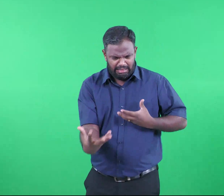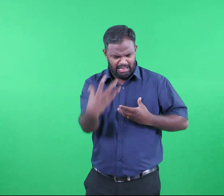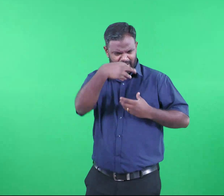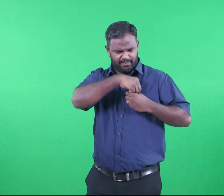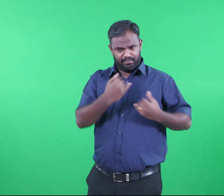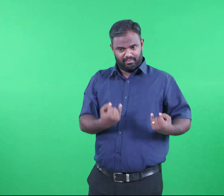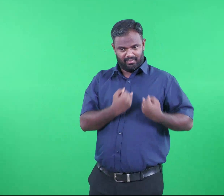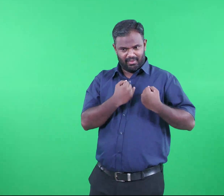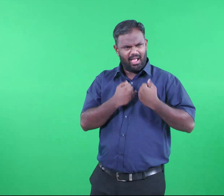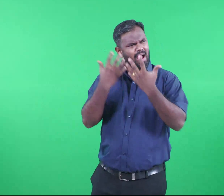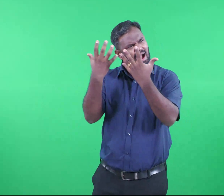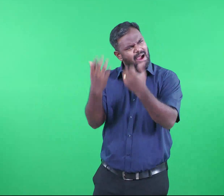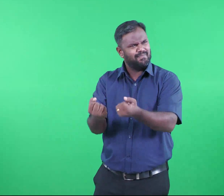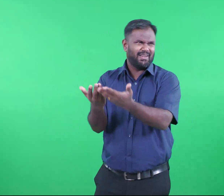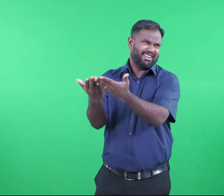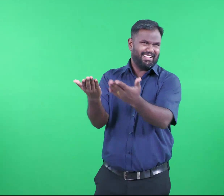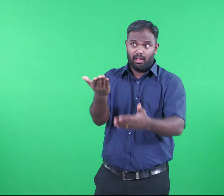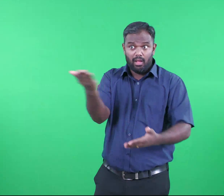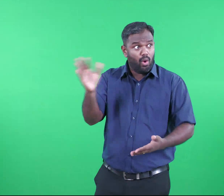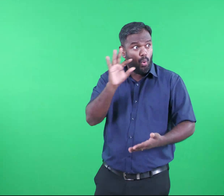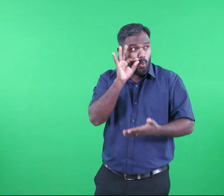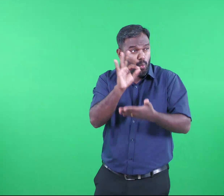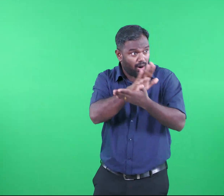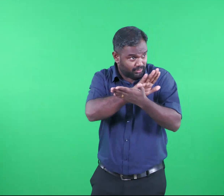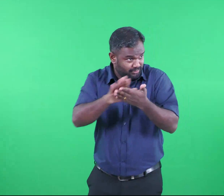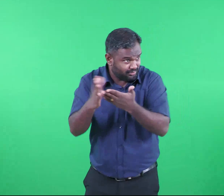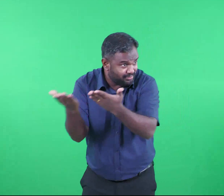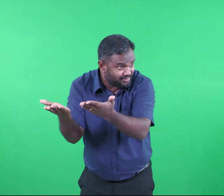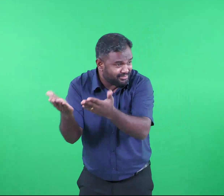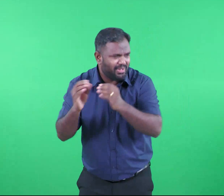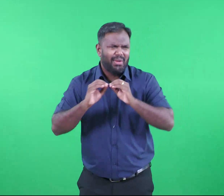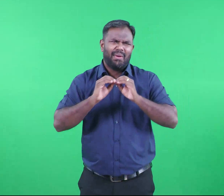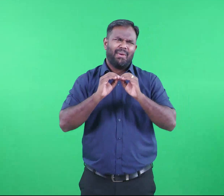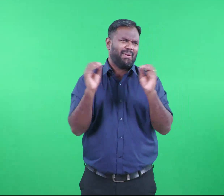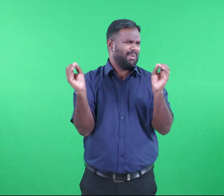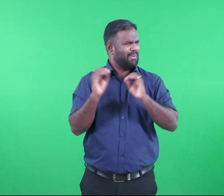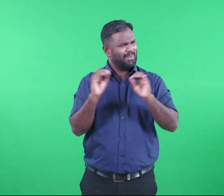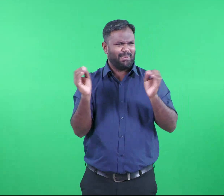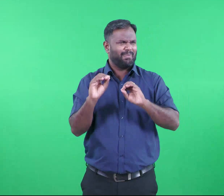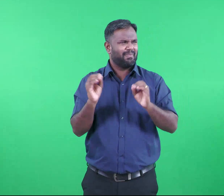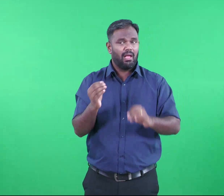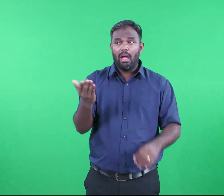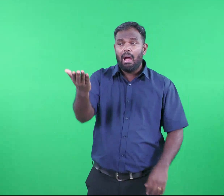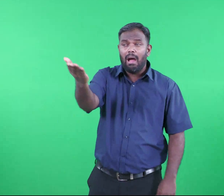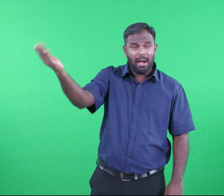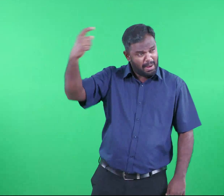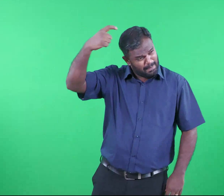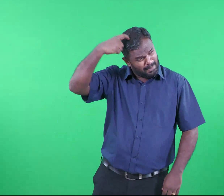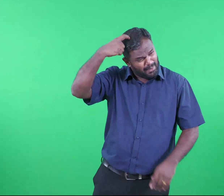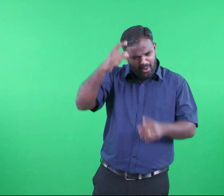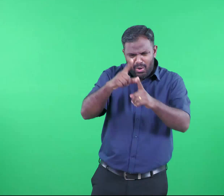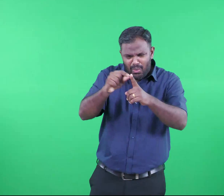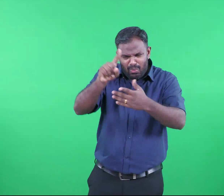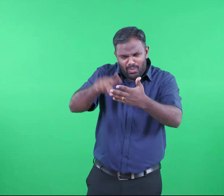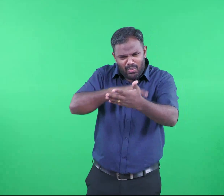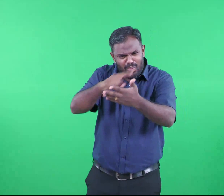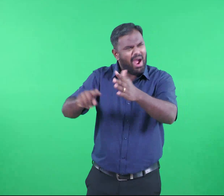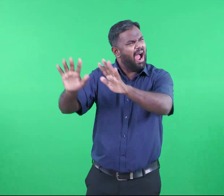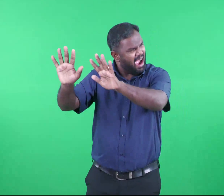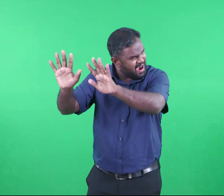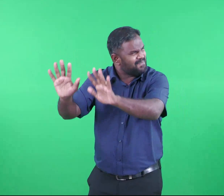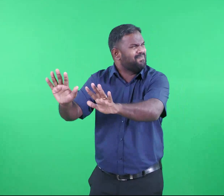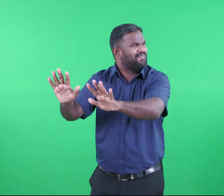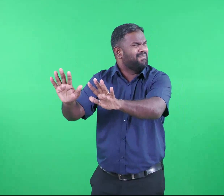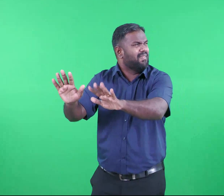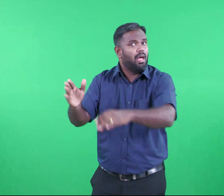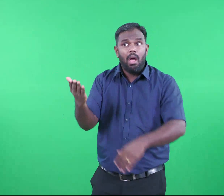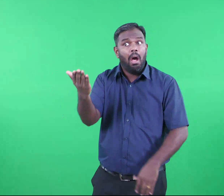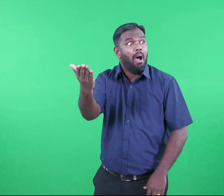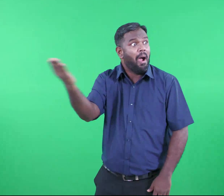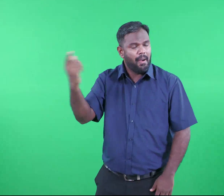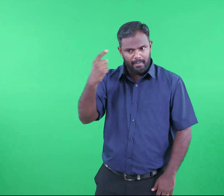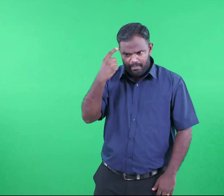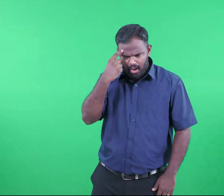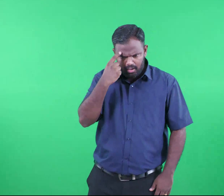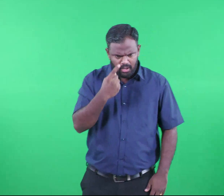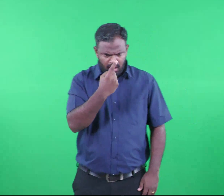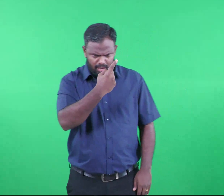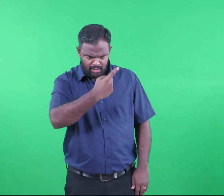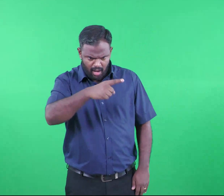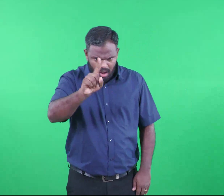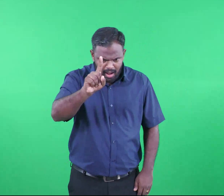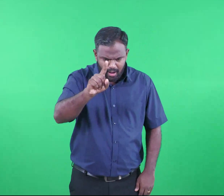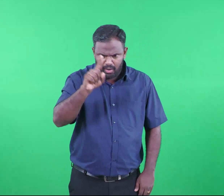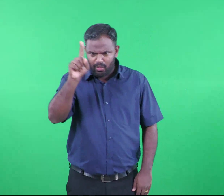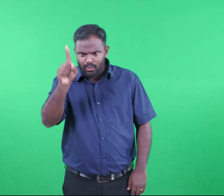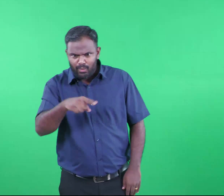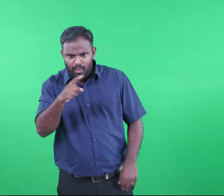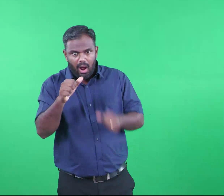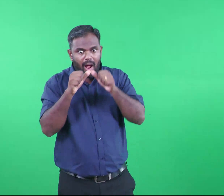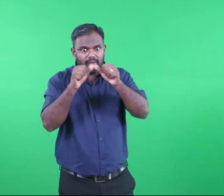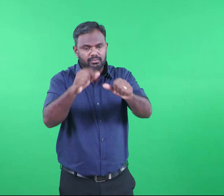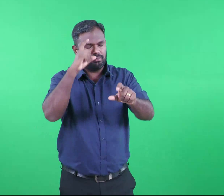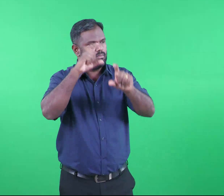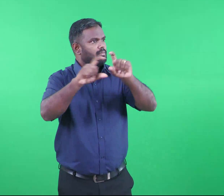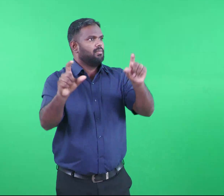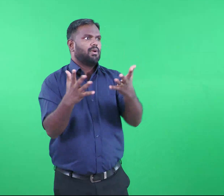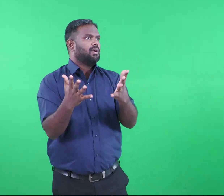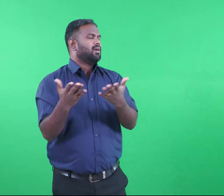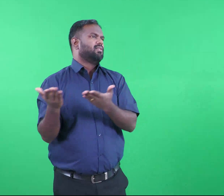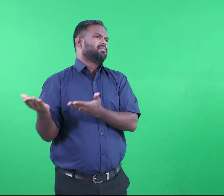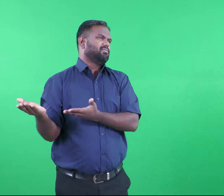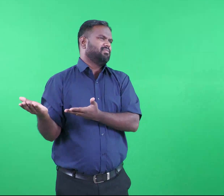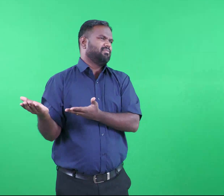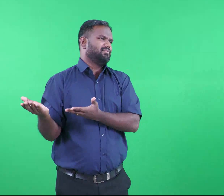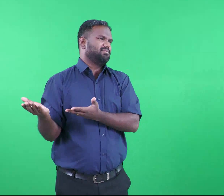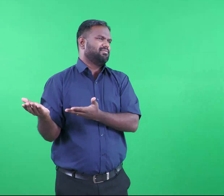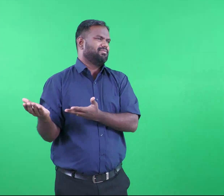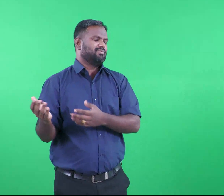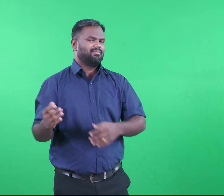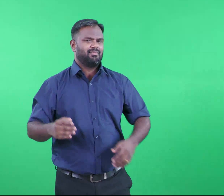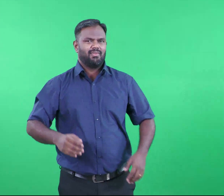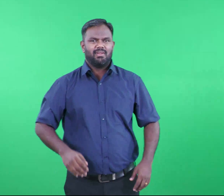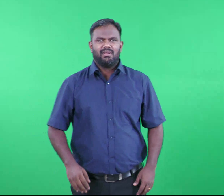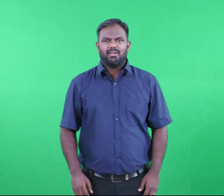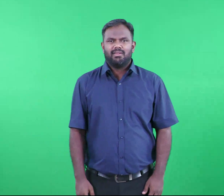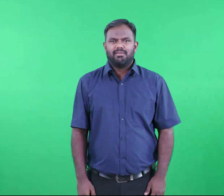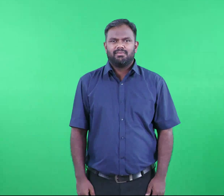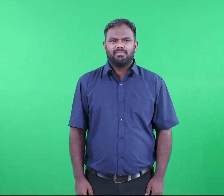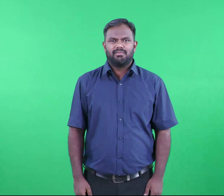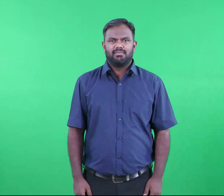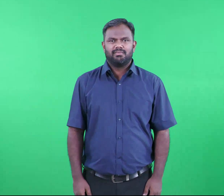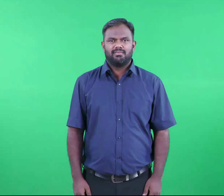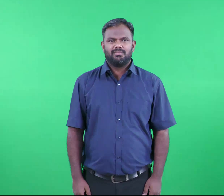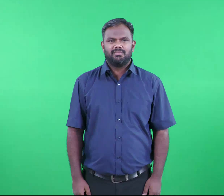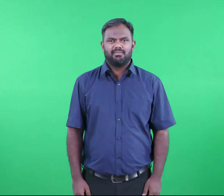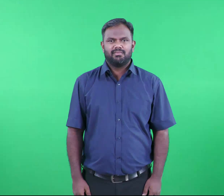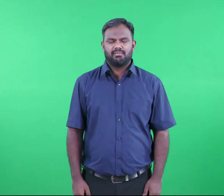Indeed, both their minds and their consciences are defiled.